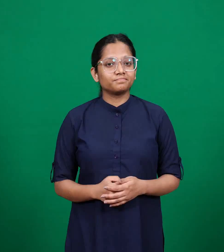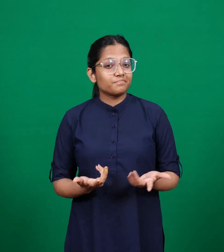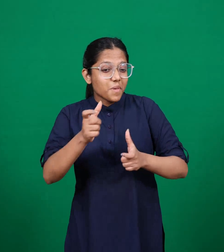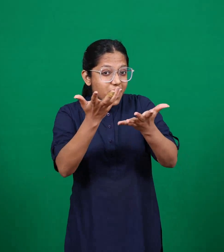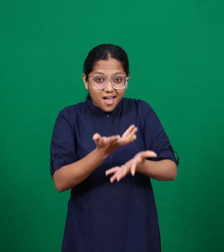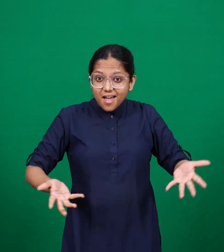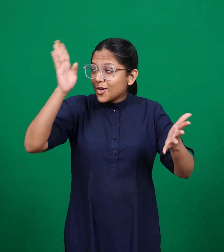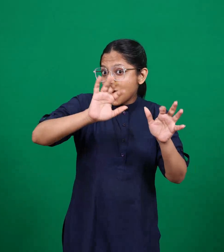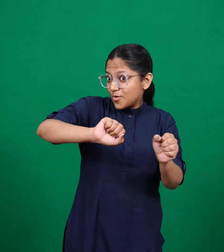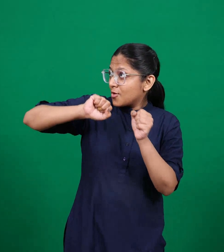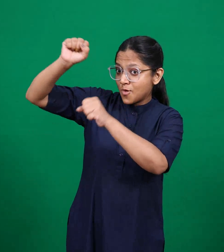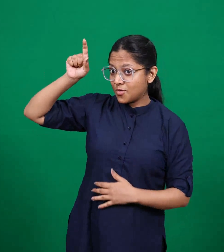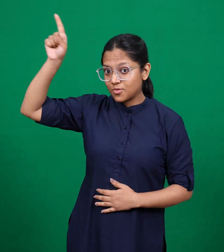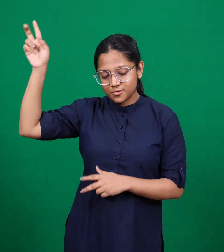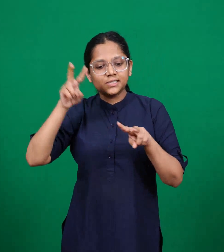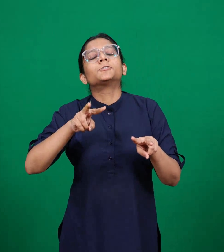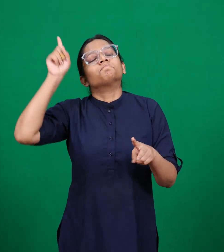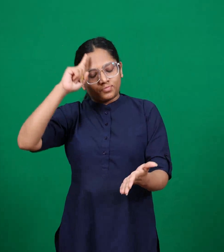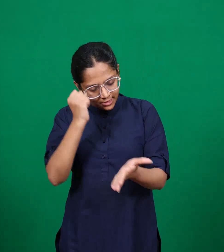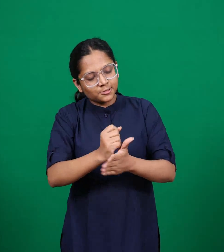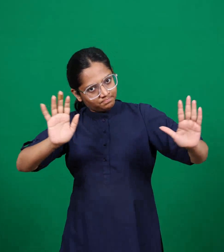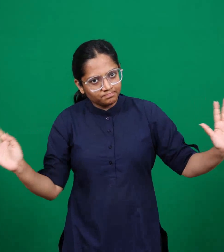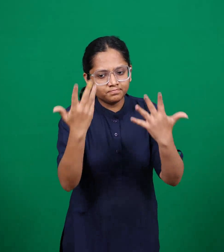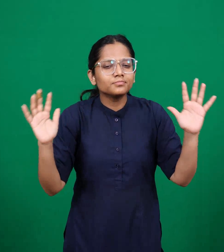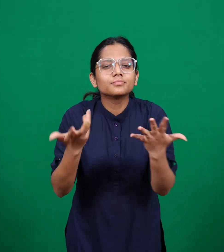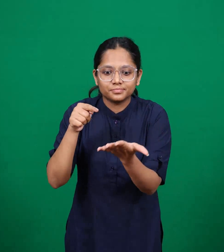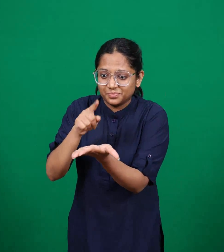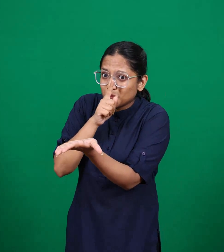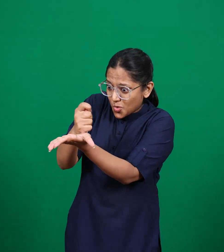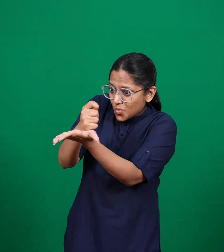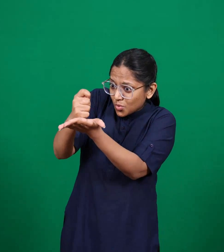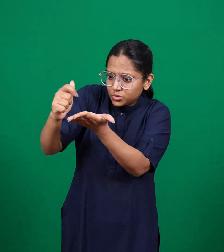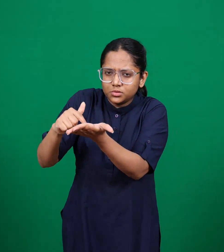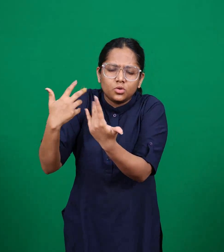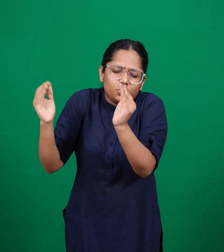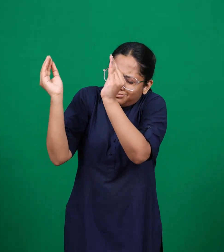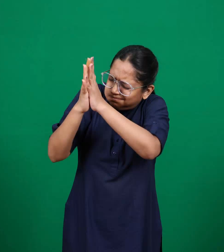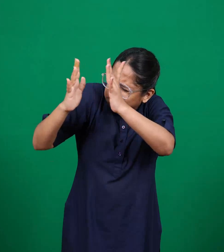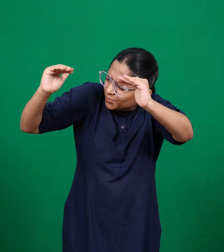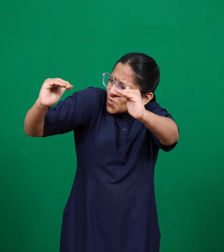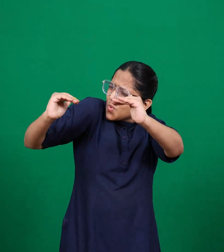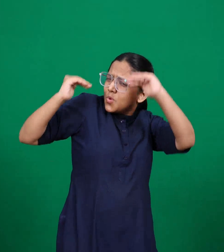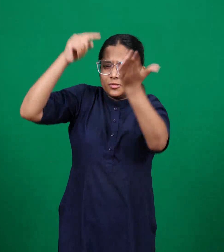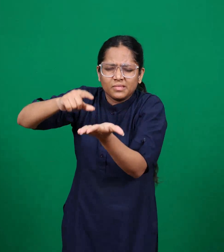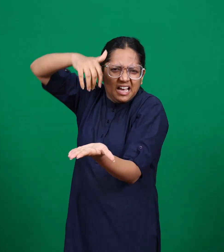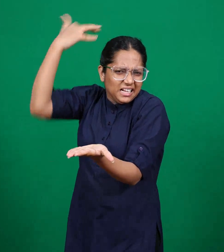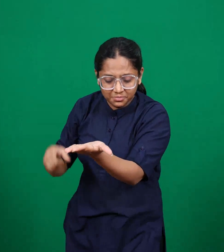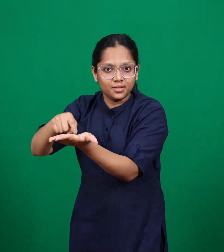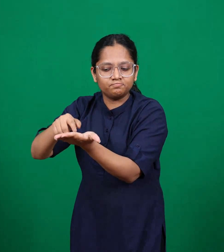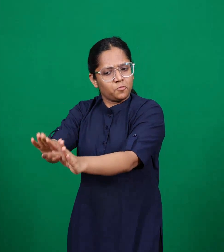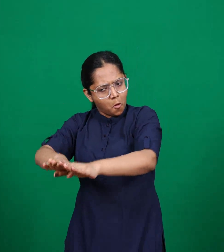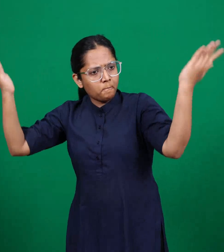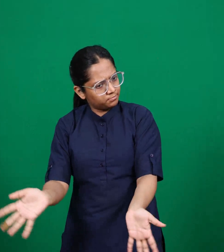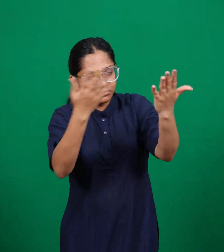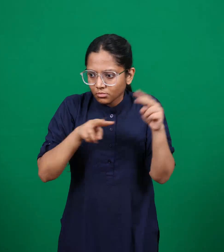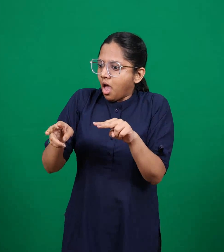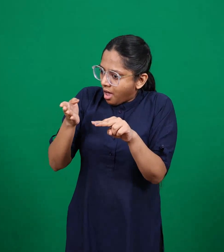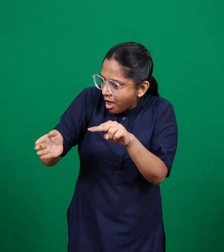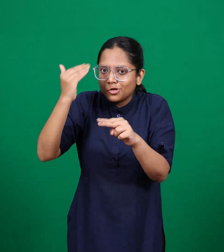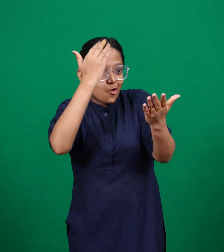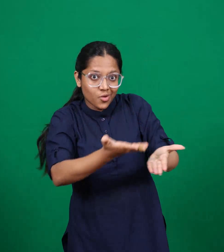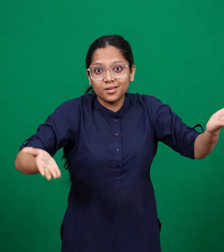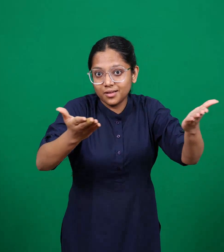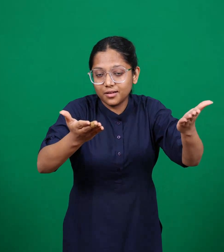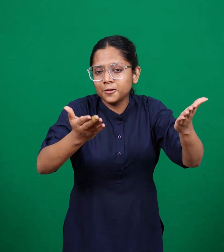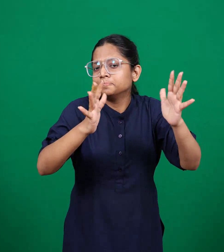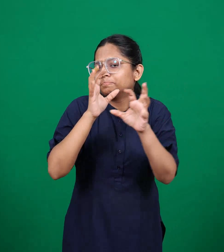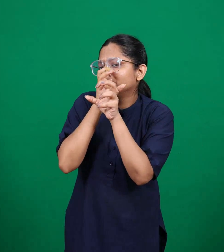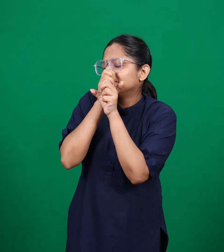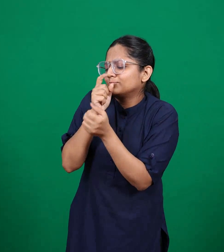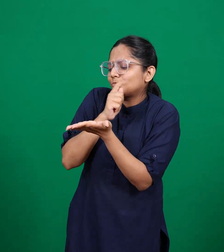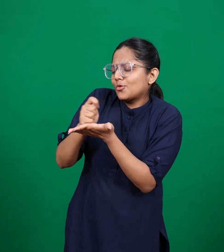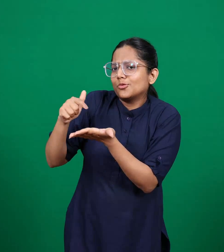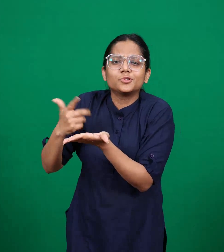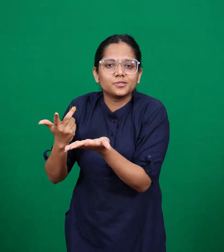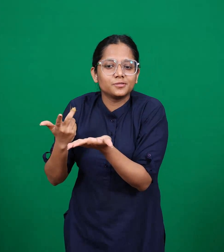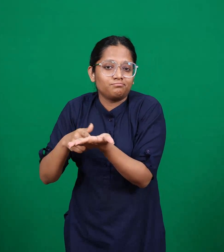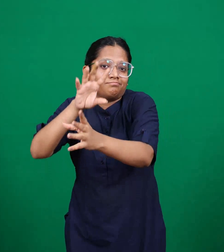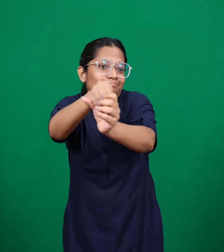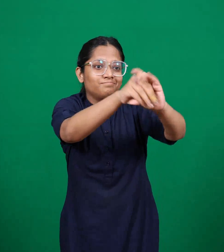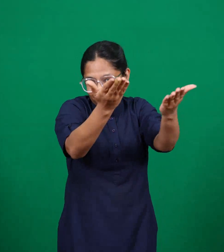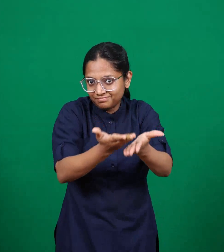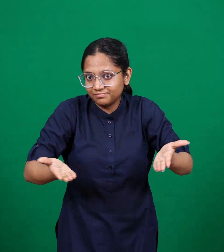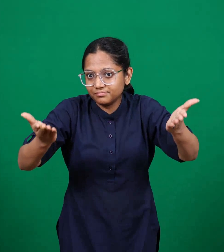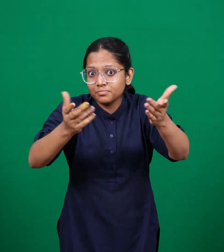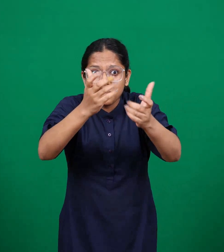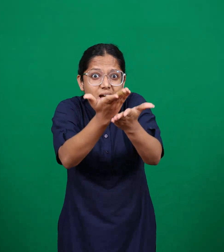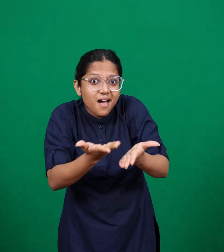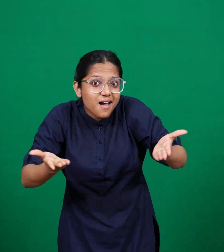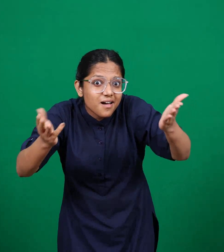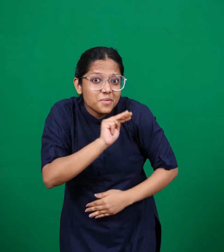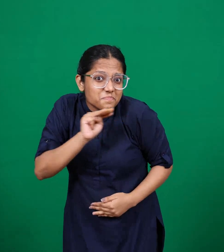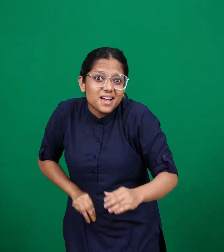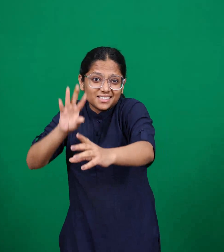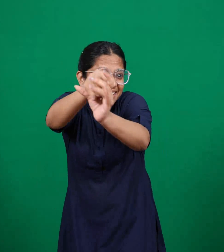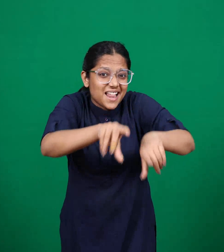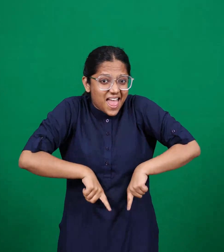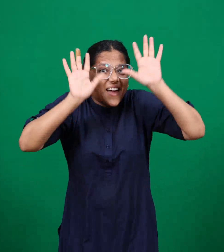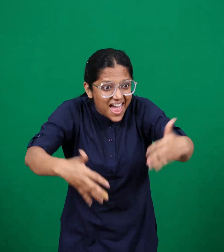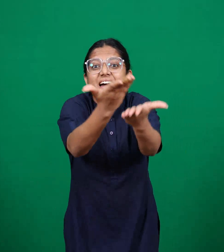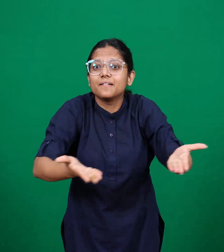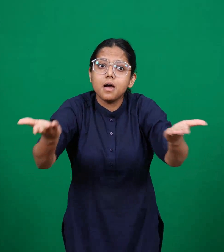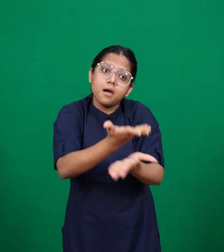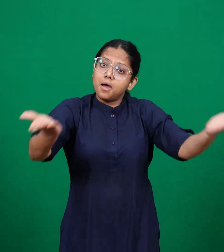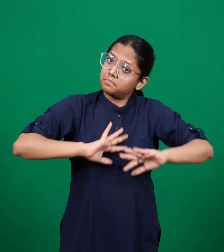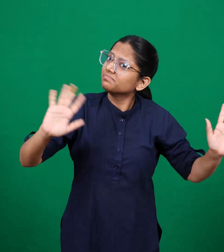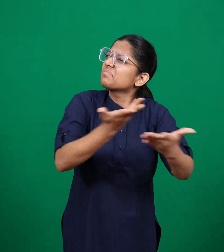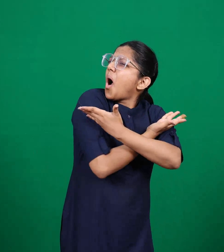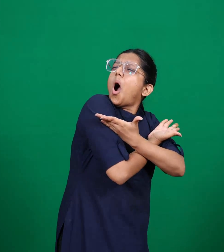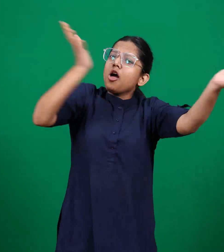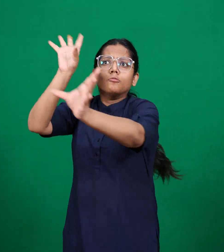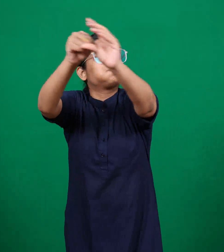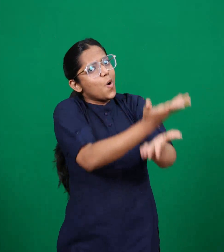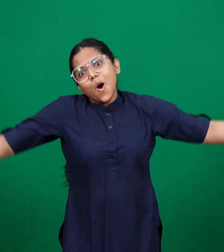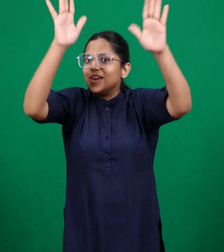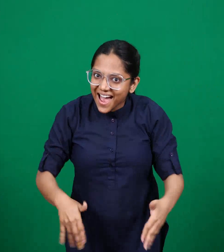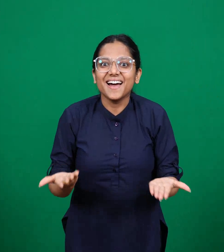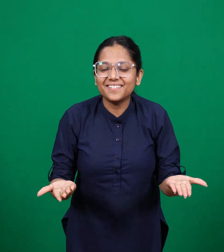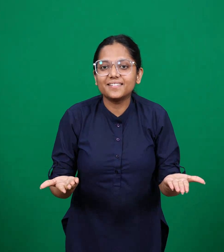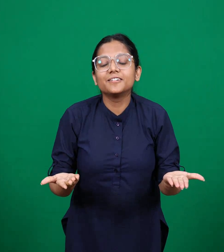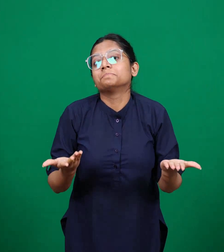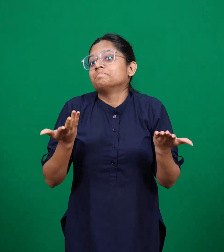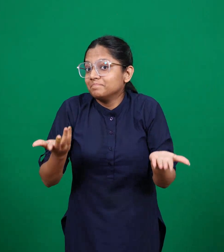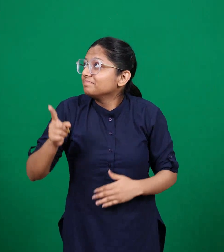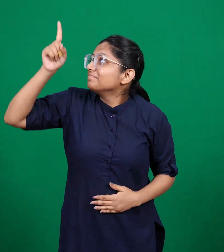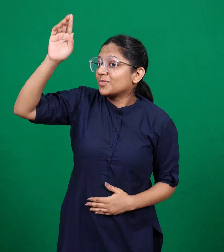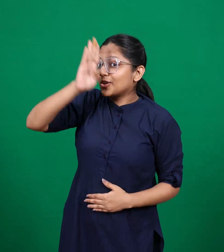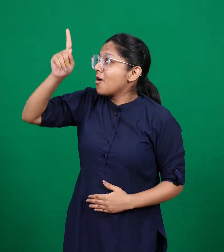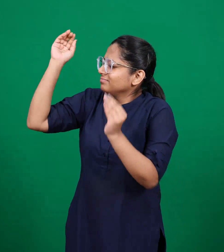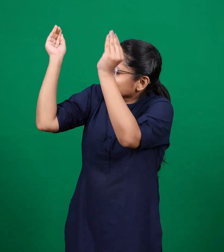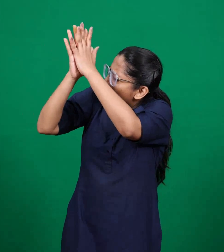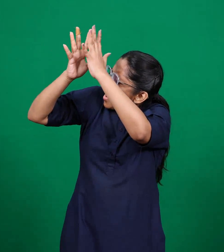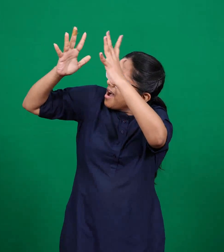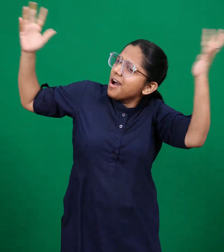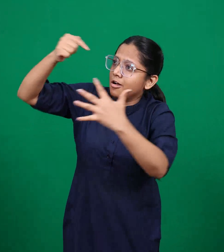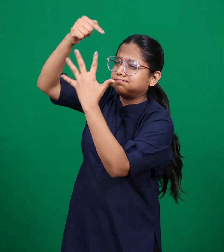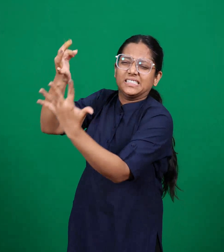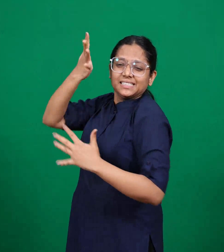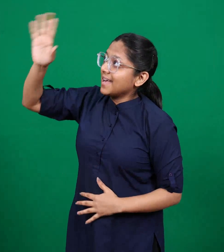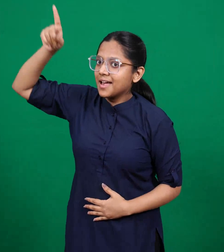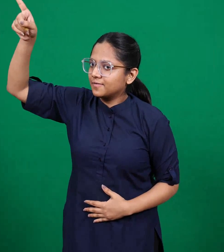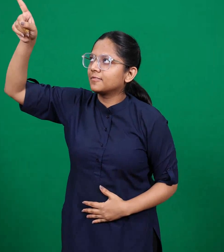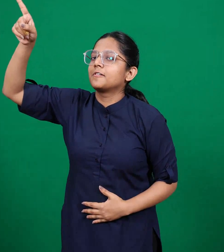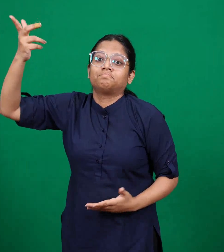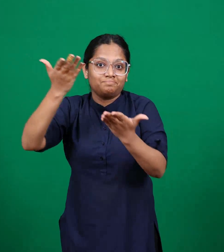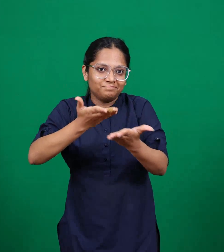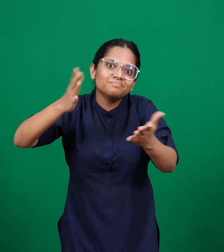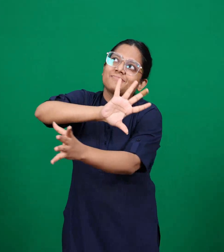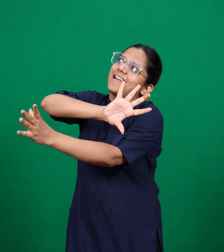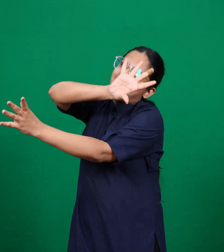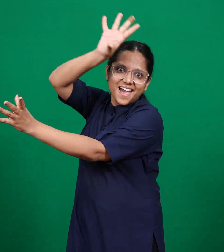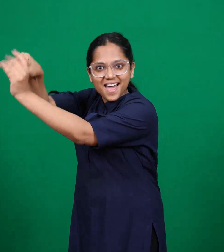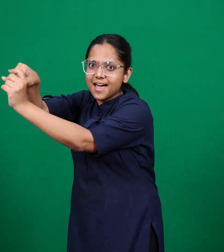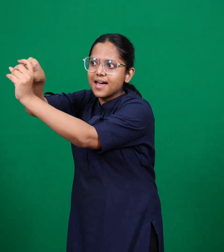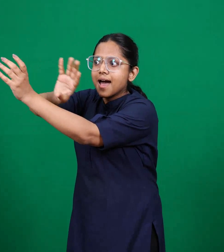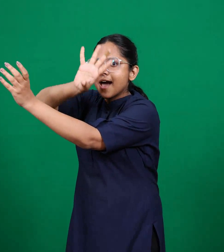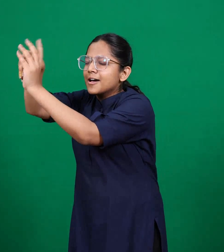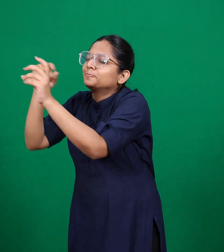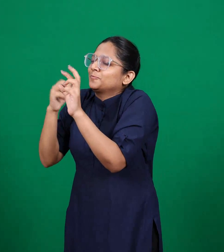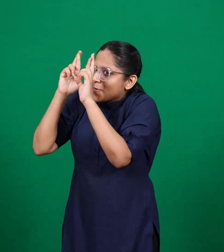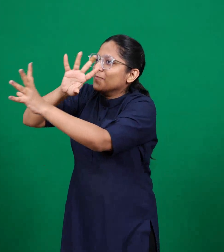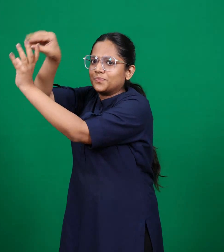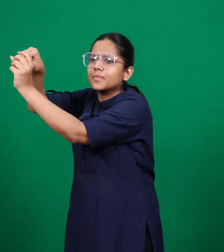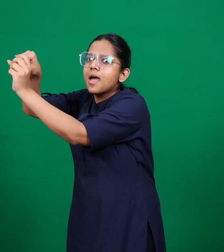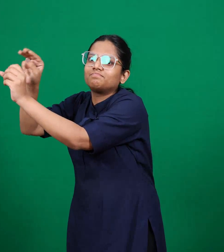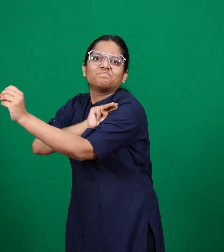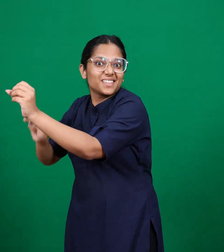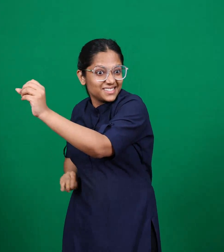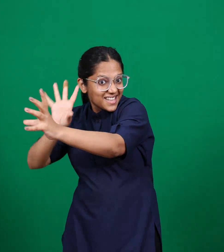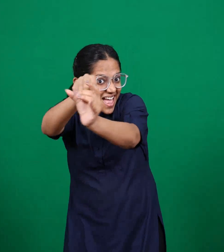To them God has chosen to make known among the Gentiles the glorious riches of this mystery, which is Christ in you, the hope of glory.